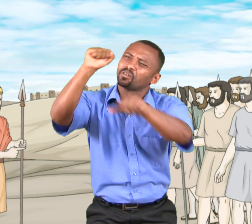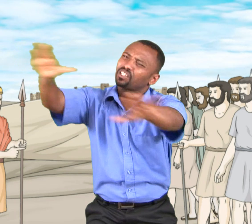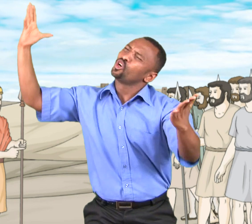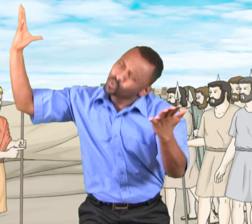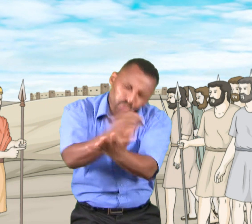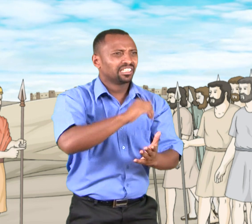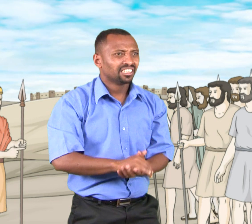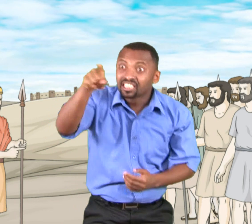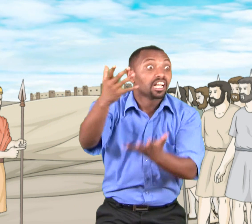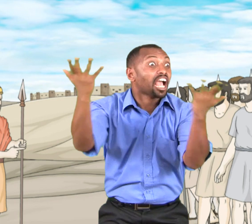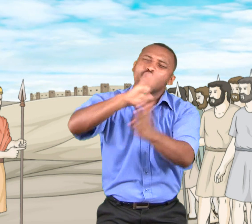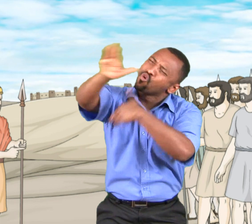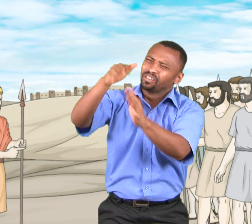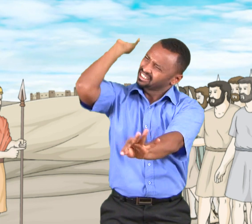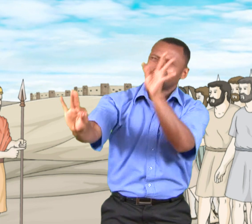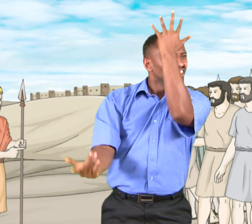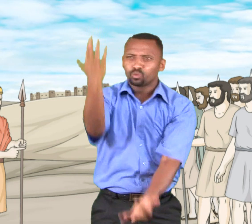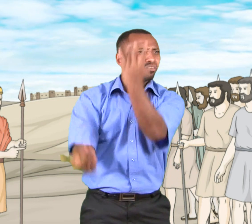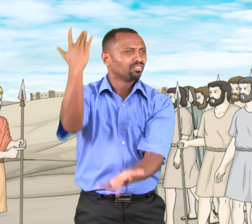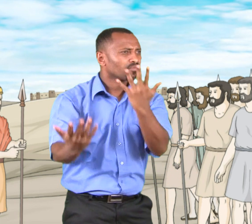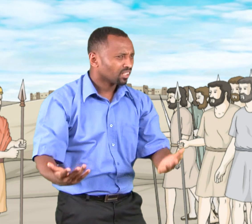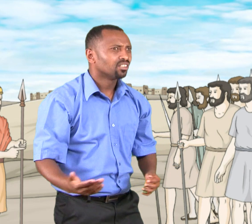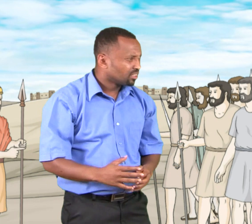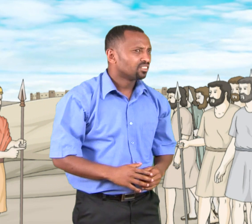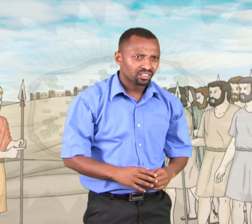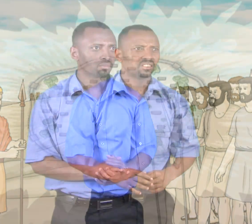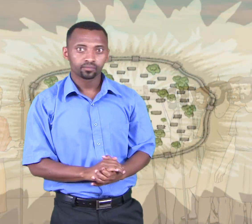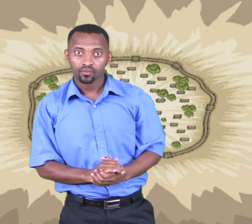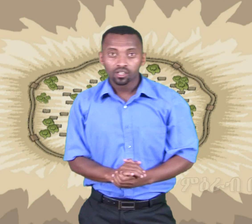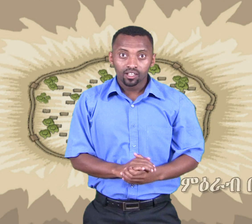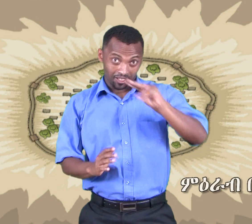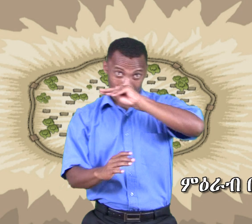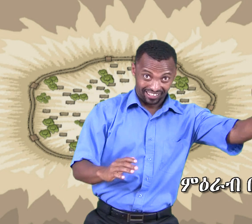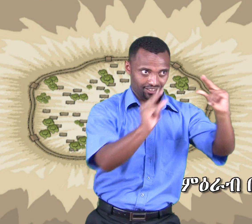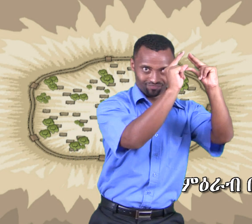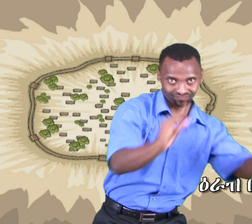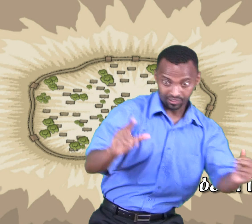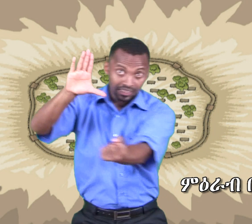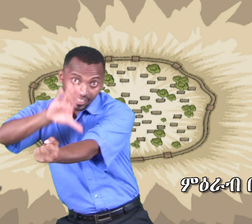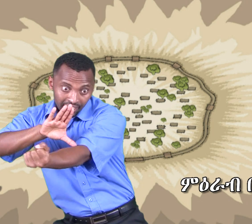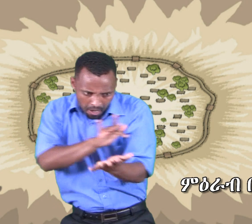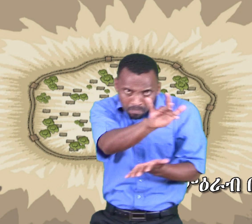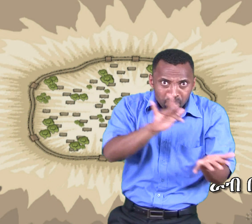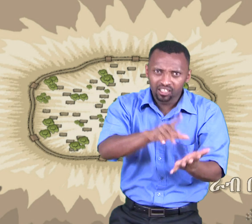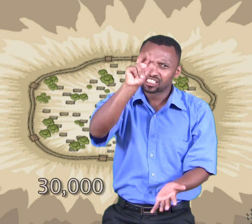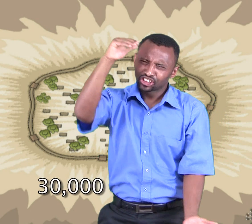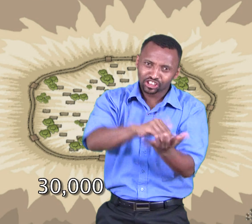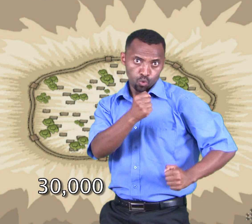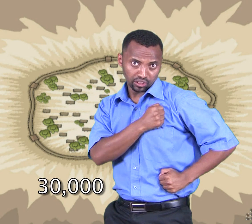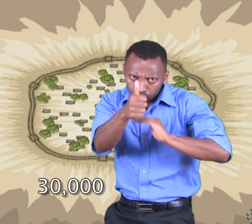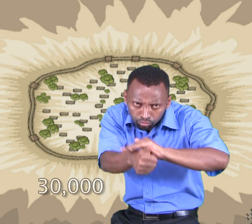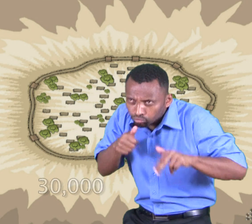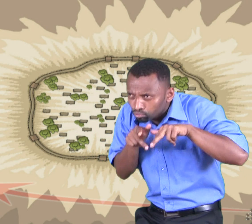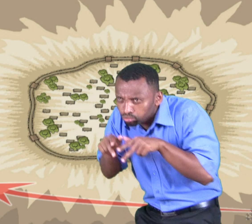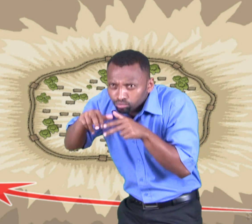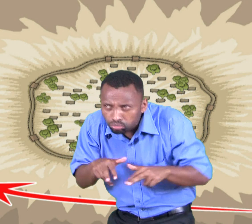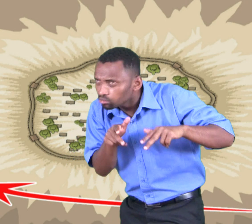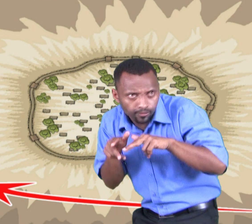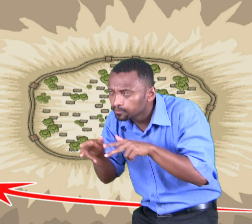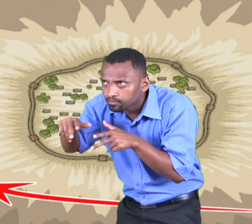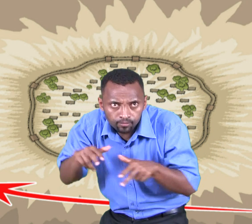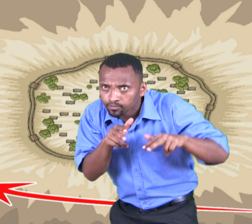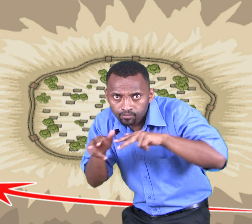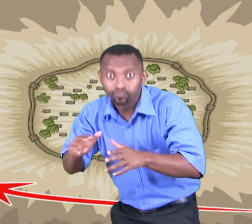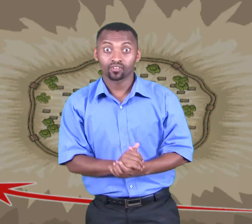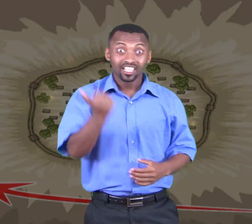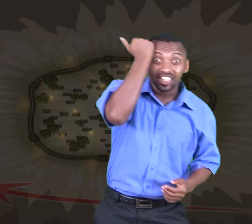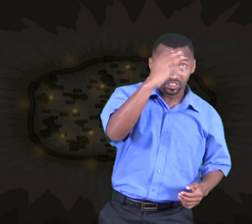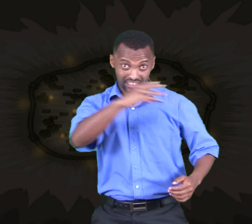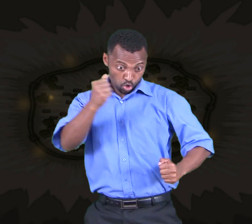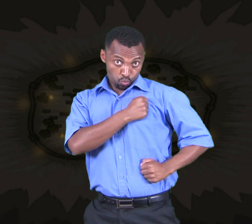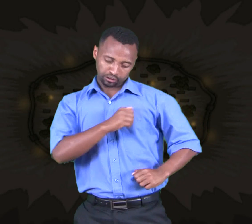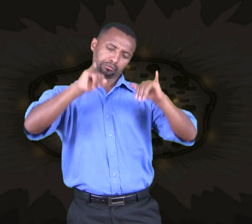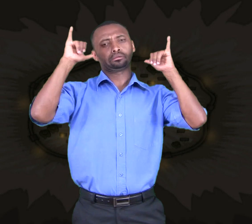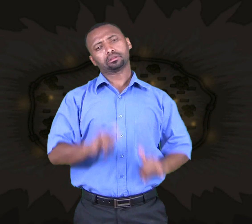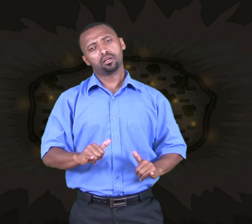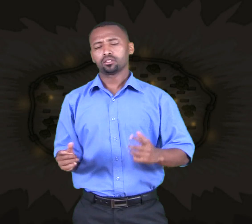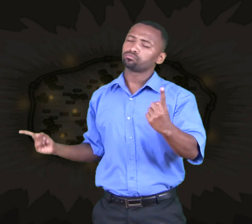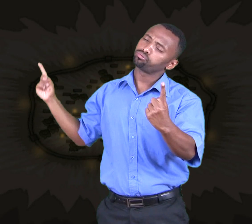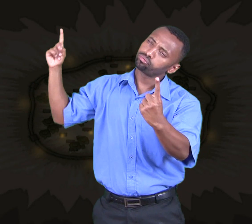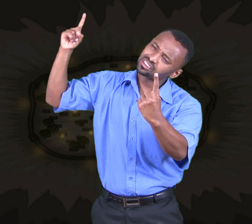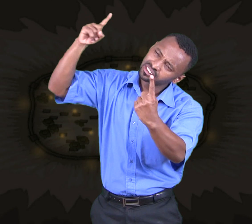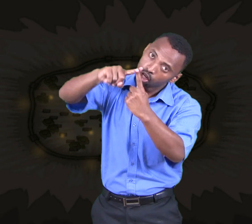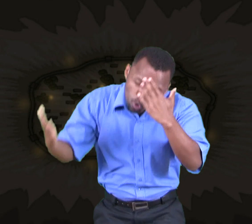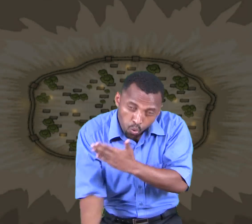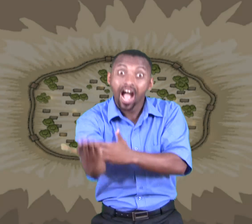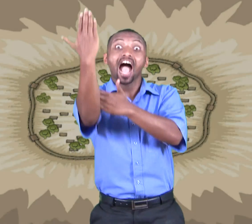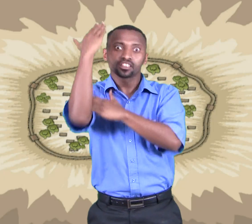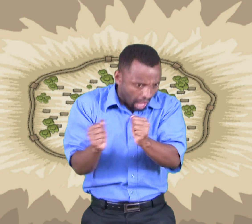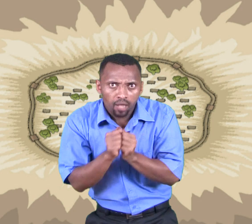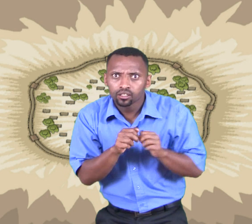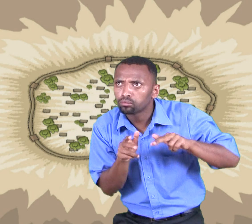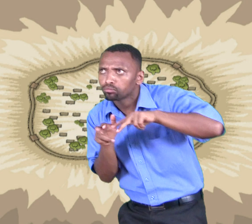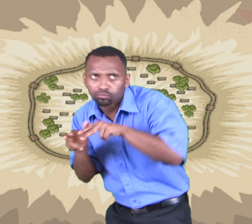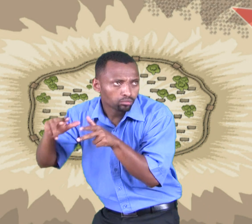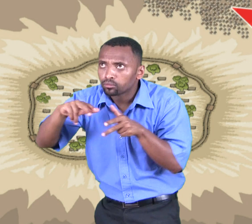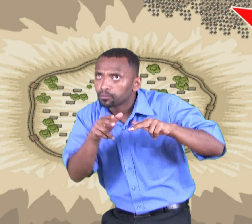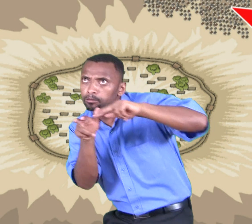So Joshua sent them out, and they went to the place of ambush and lay in wait between Bethel and Ai, to the west of Ai. But Joshua spent that night among the people. Joshua got up early the next morning and mobilized his men, and he and the elders of Israel marched before them up to Ai.